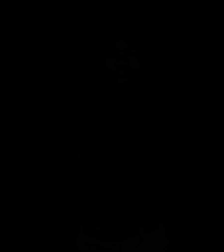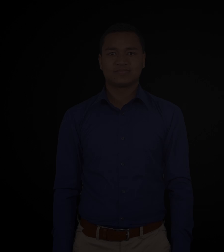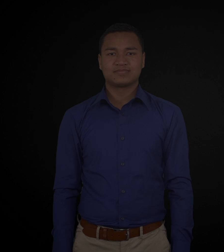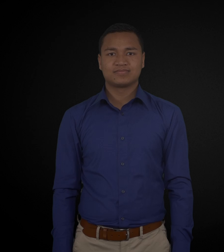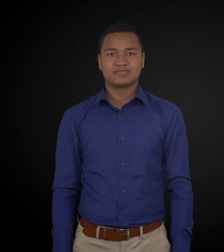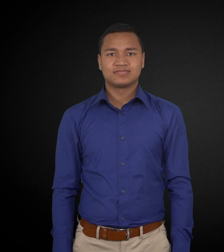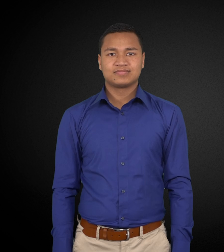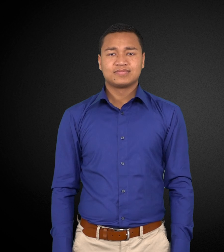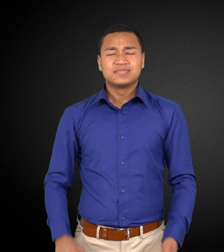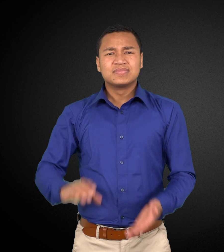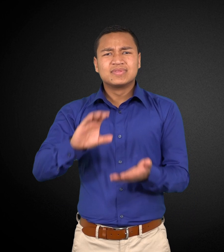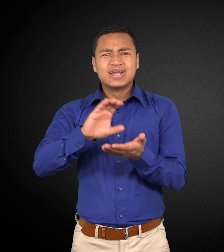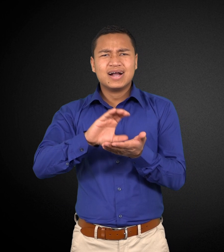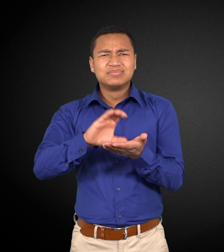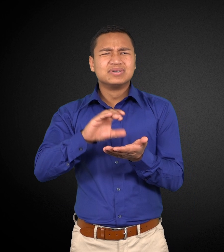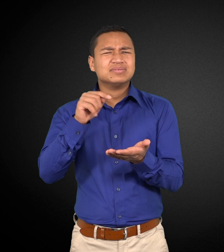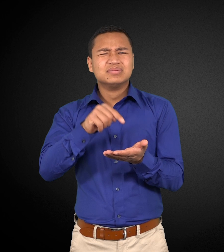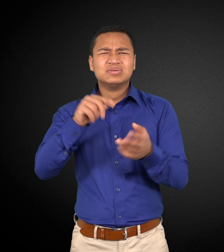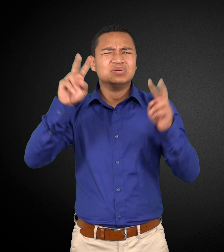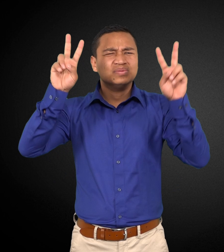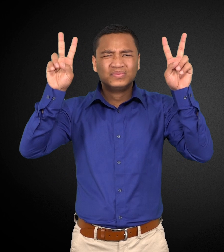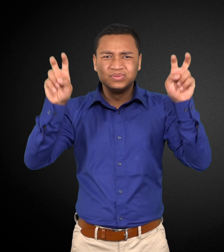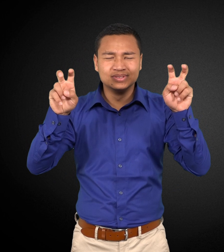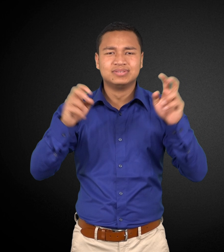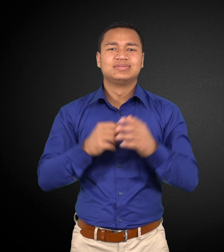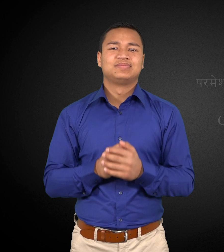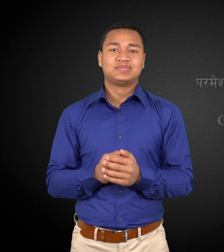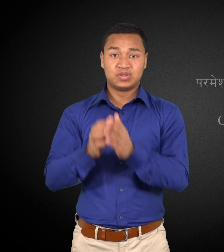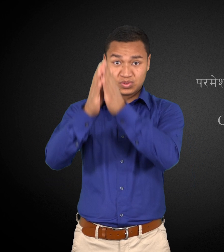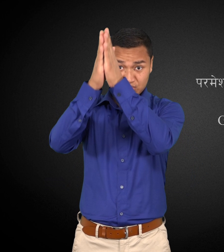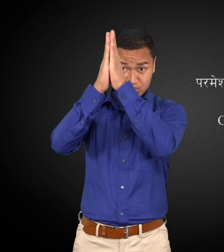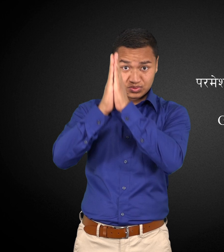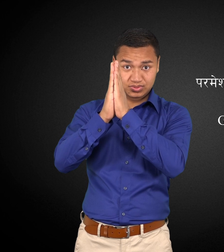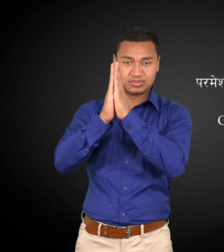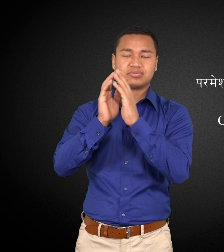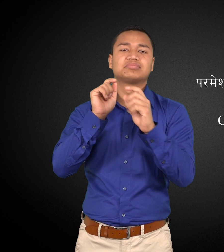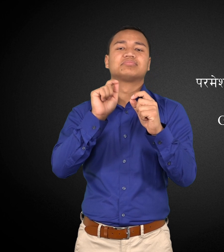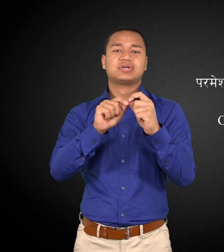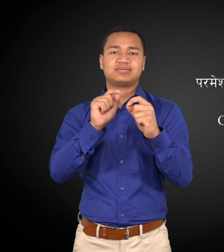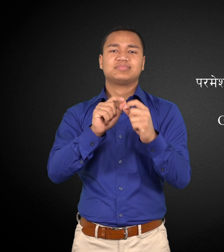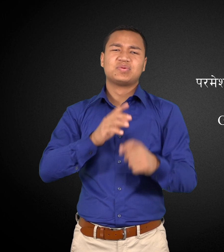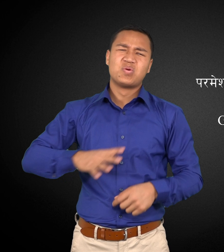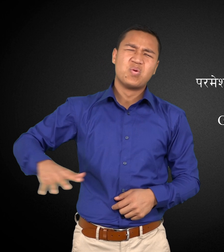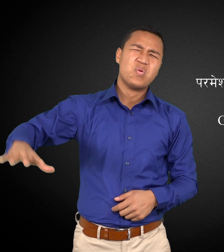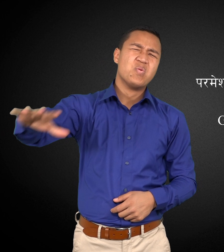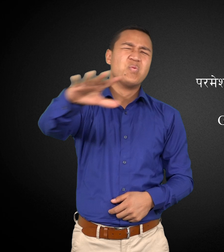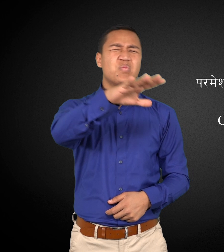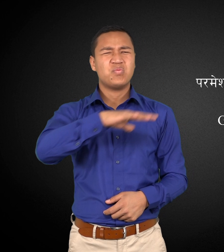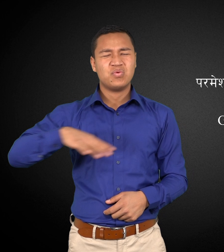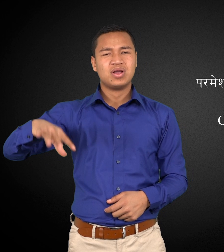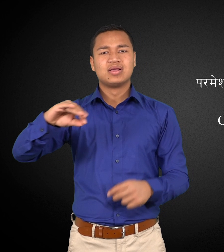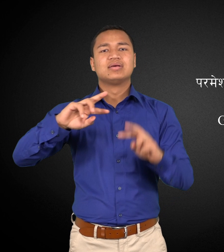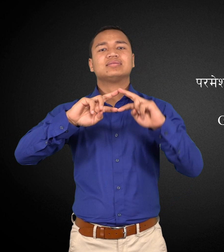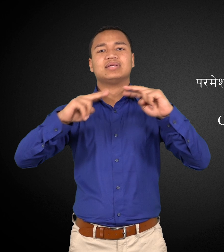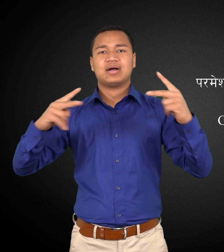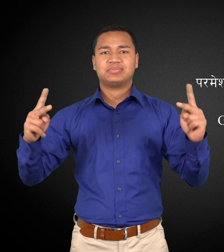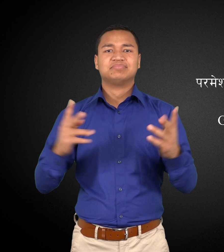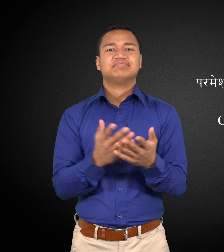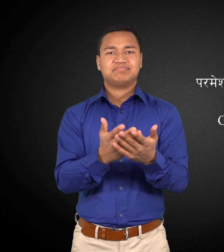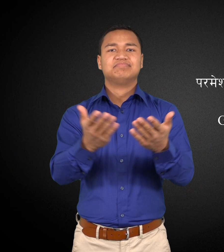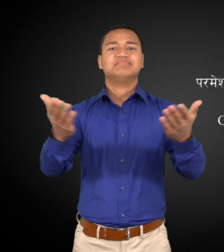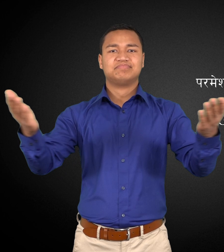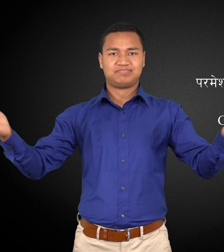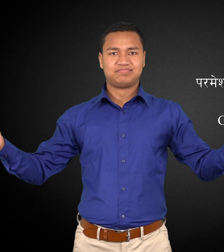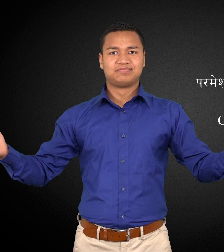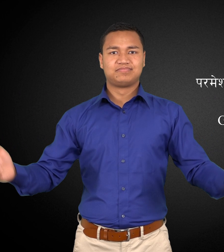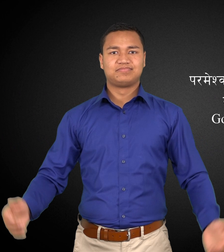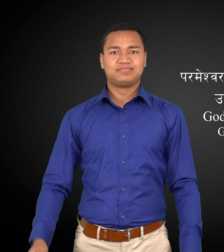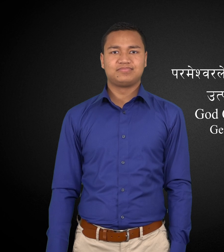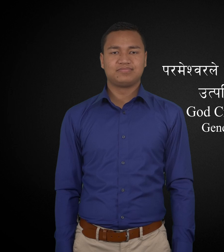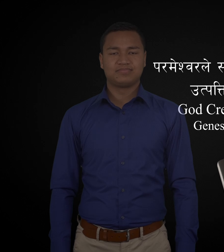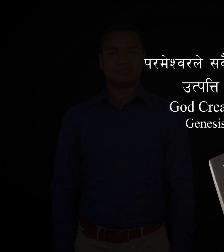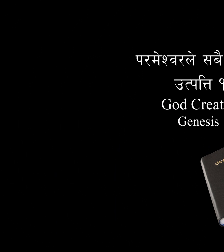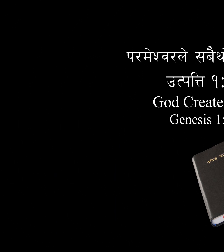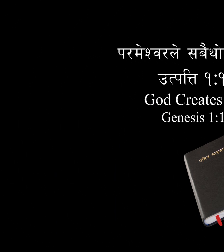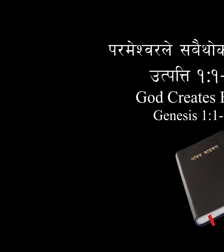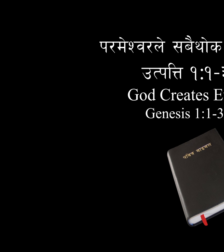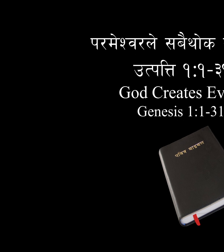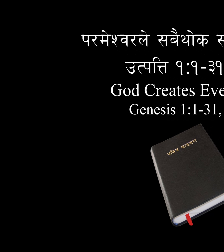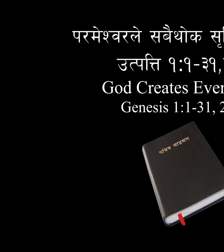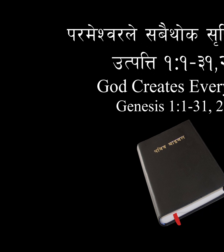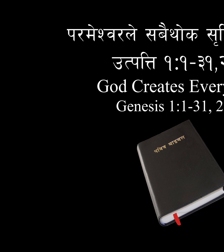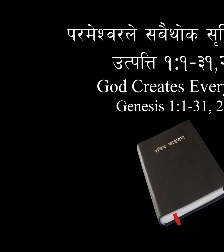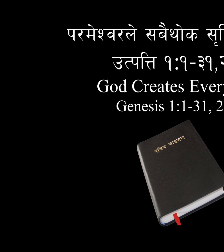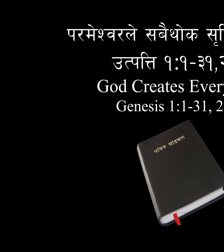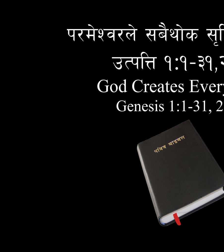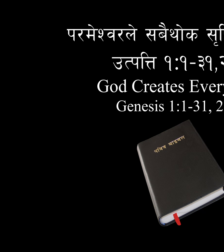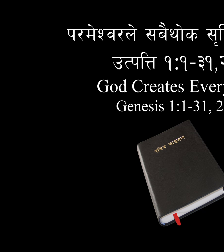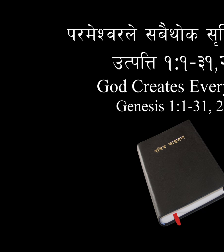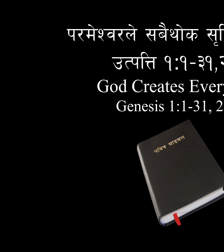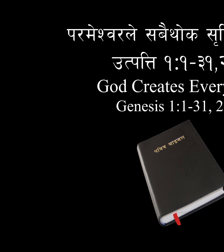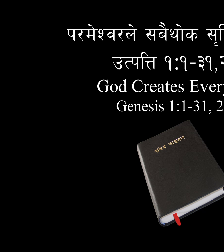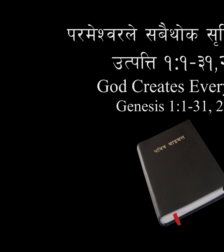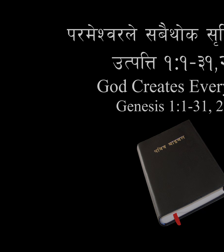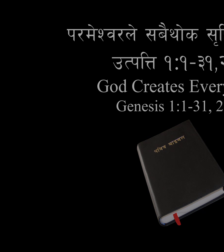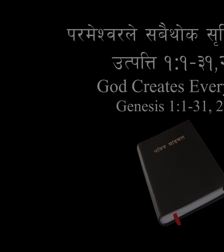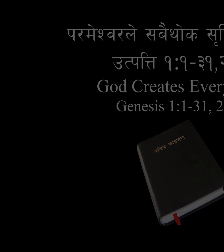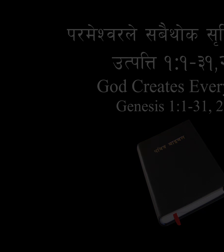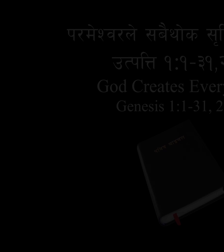God creates everything